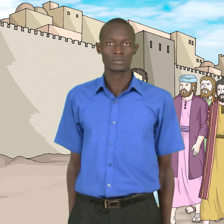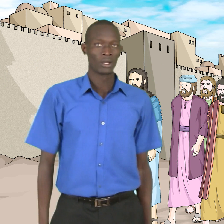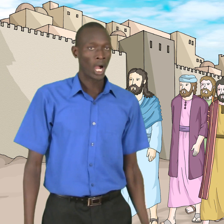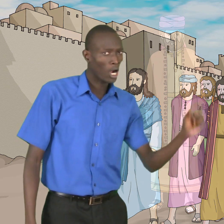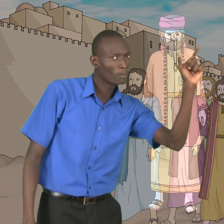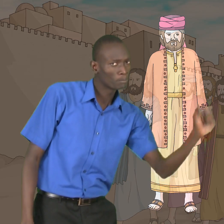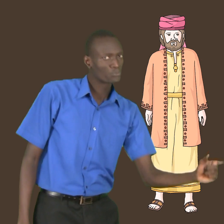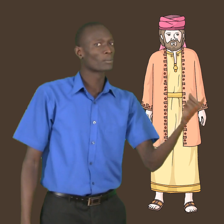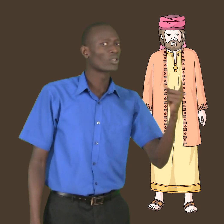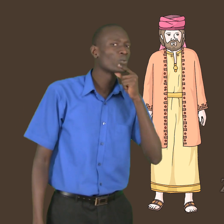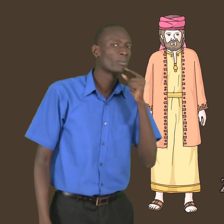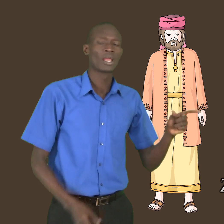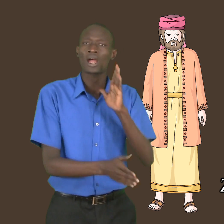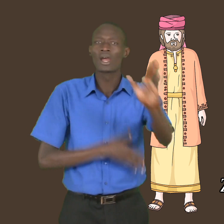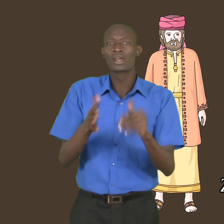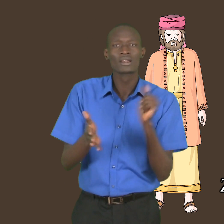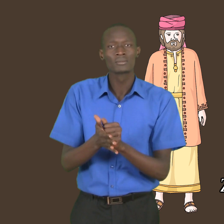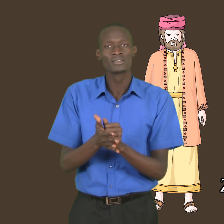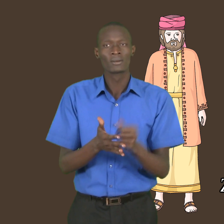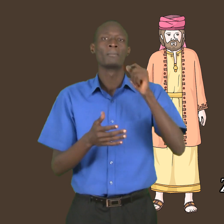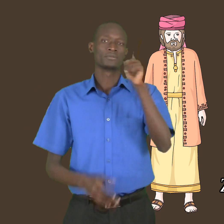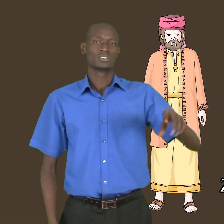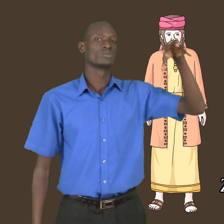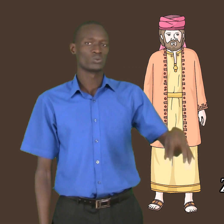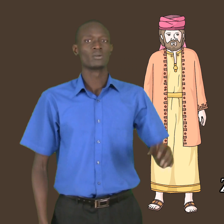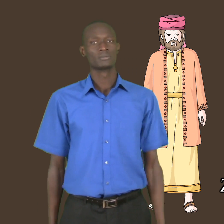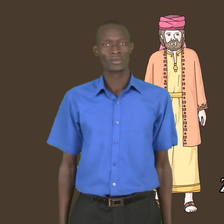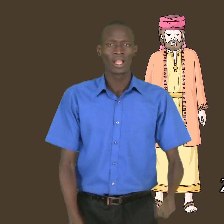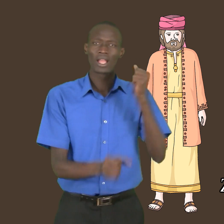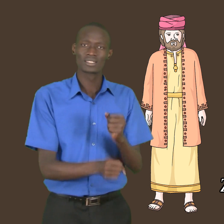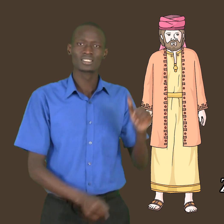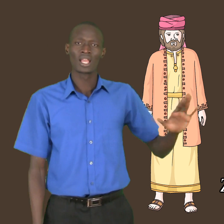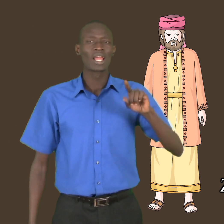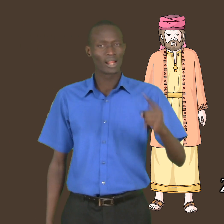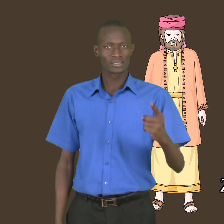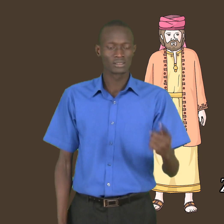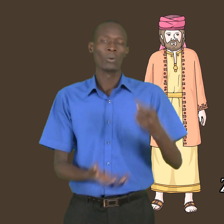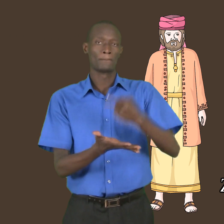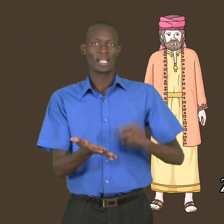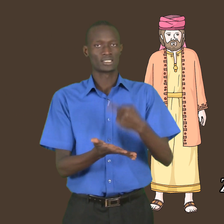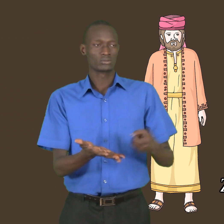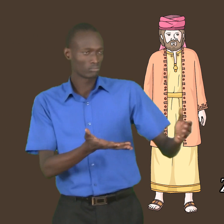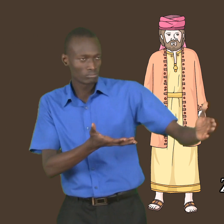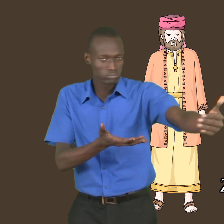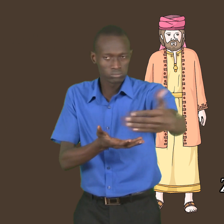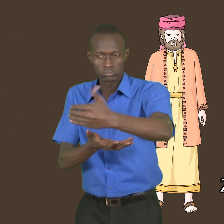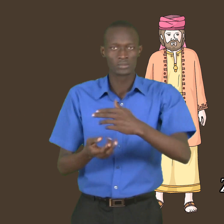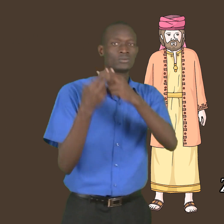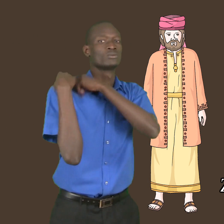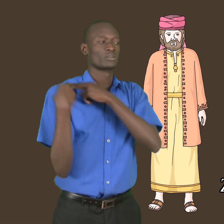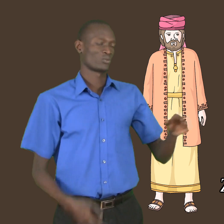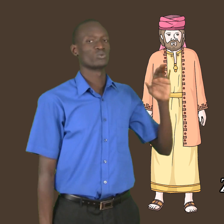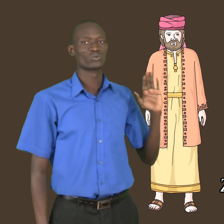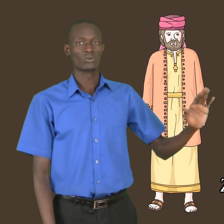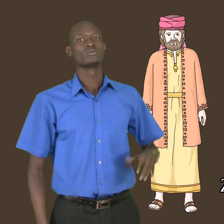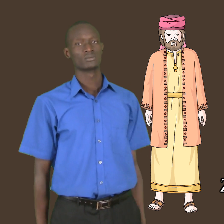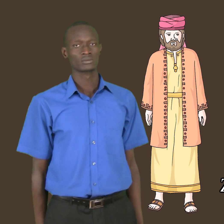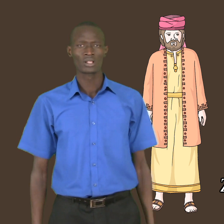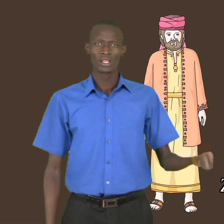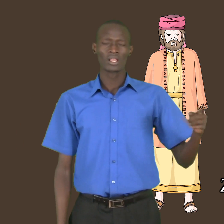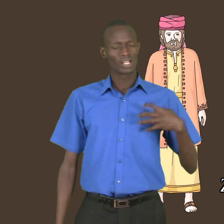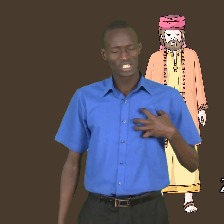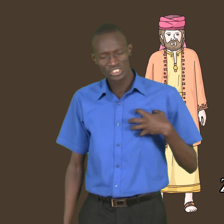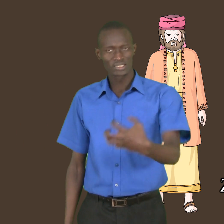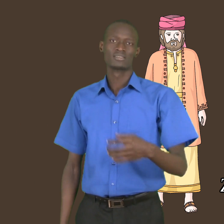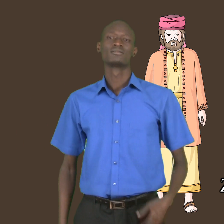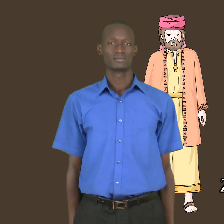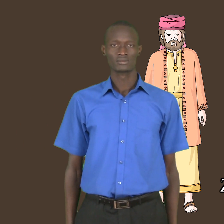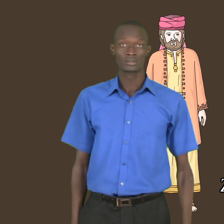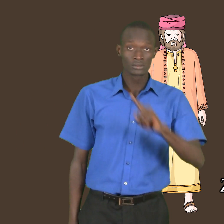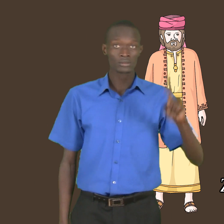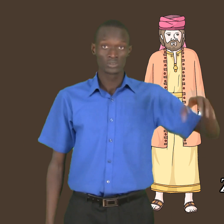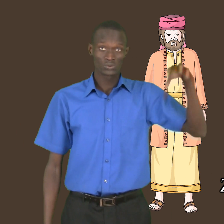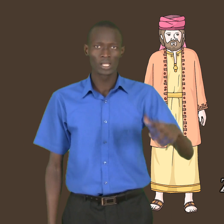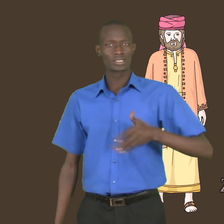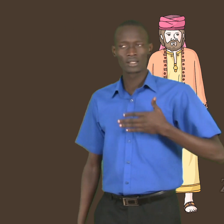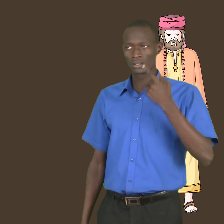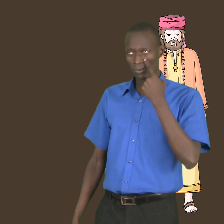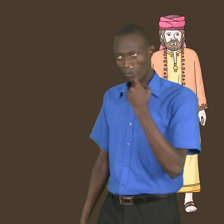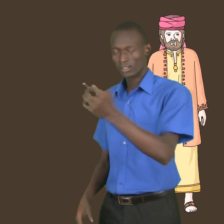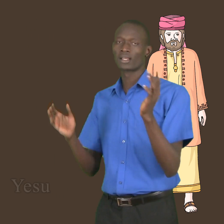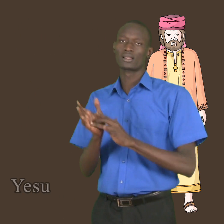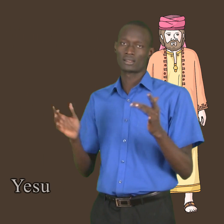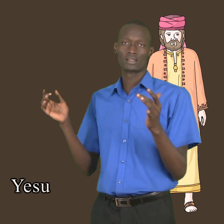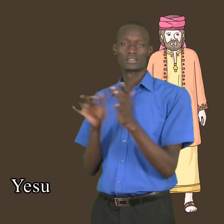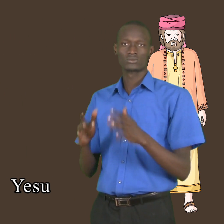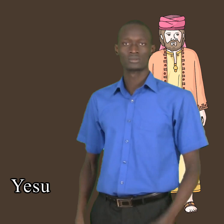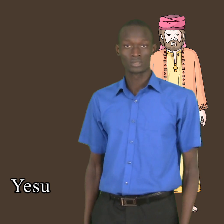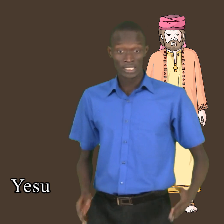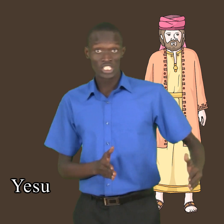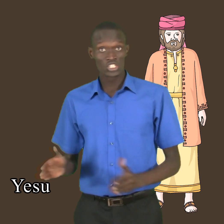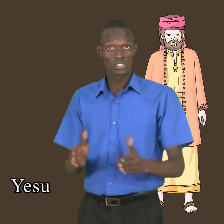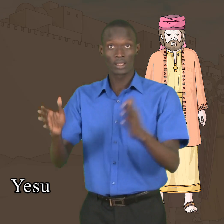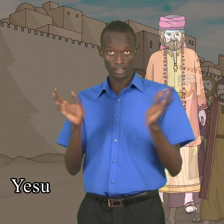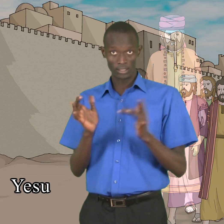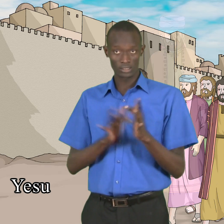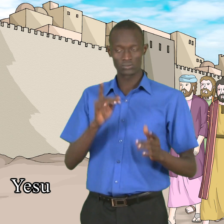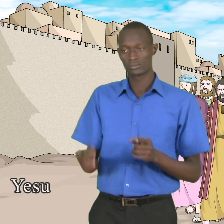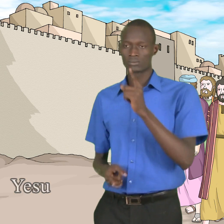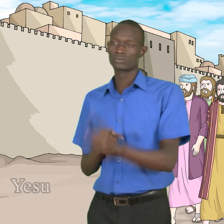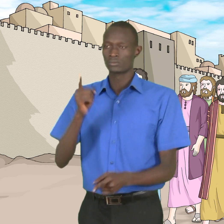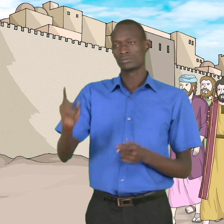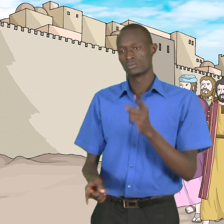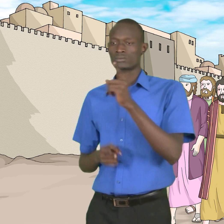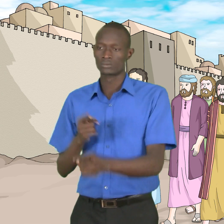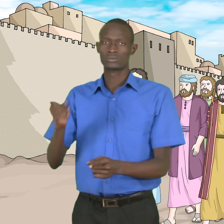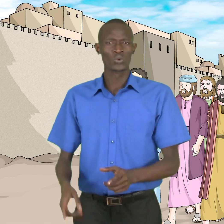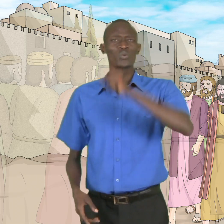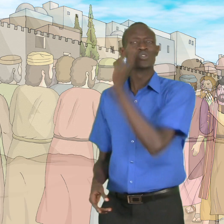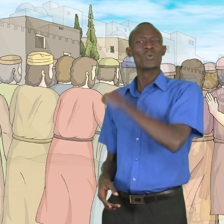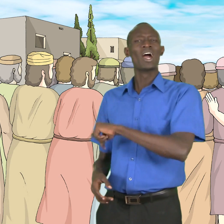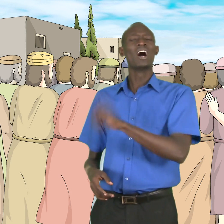And there was a man named Zacchaeus, a chief tax collector, who was very wealthy.